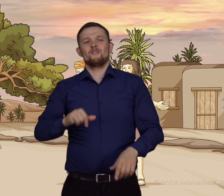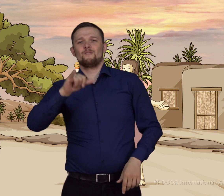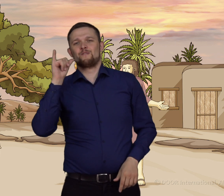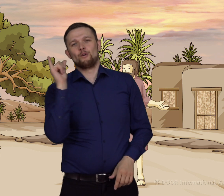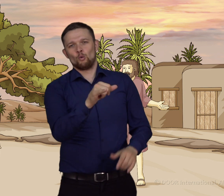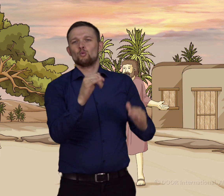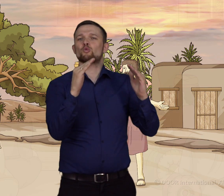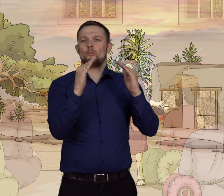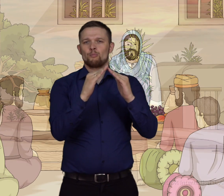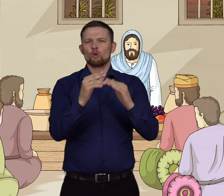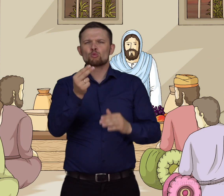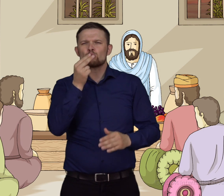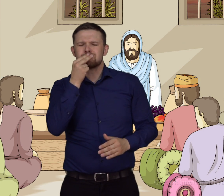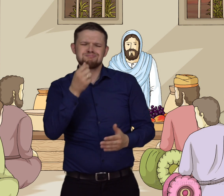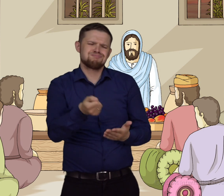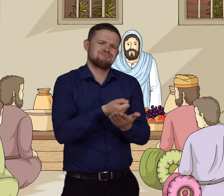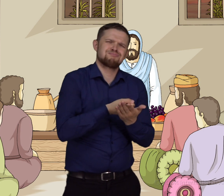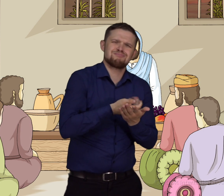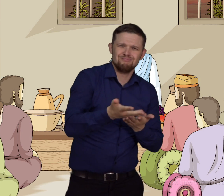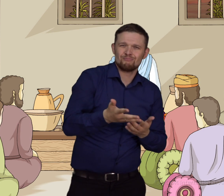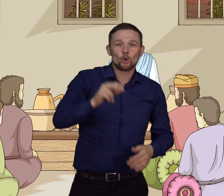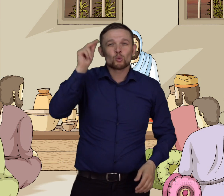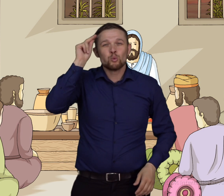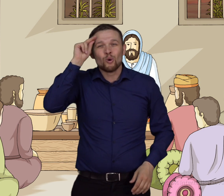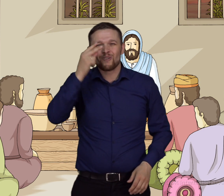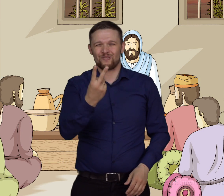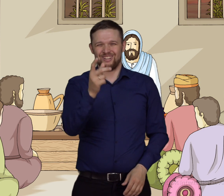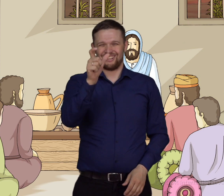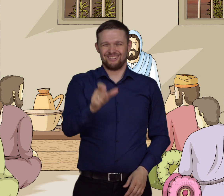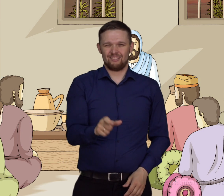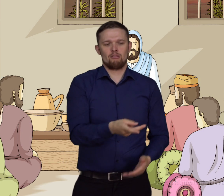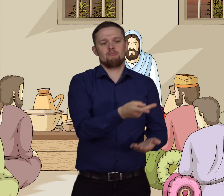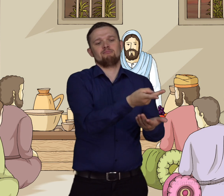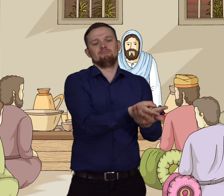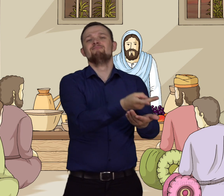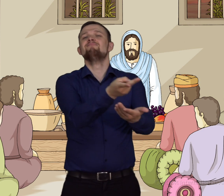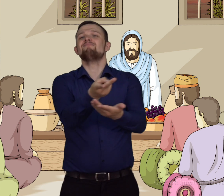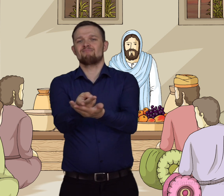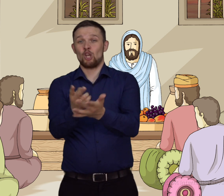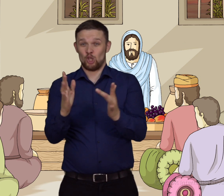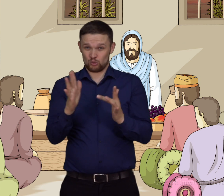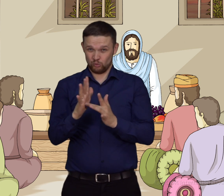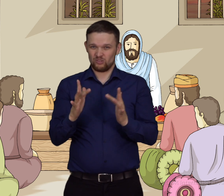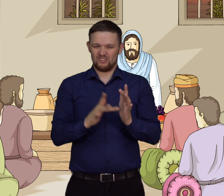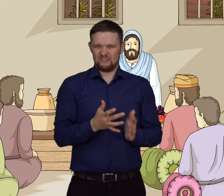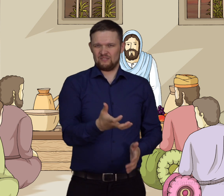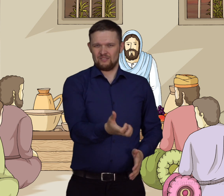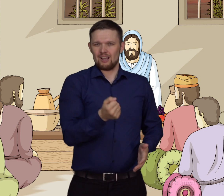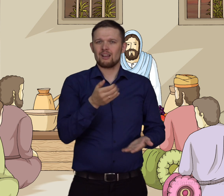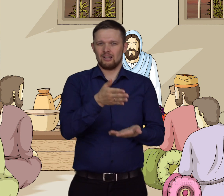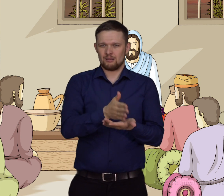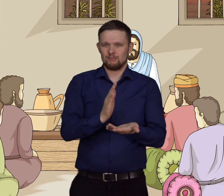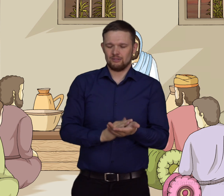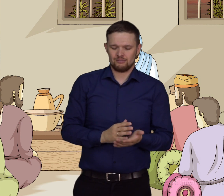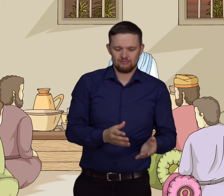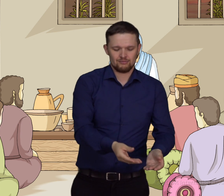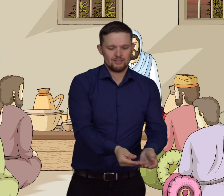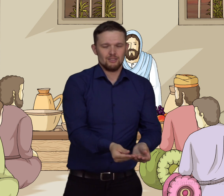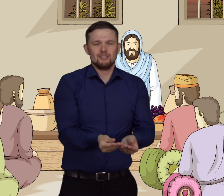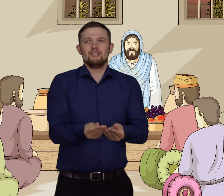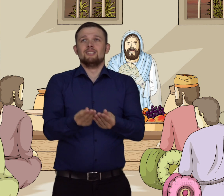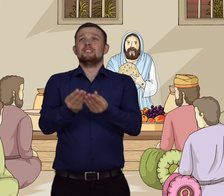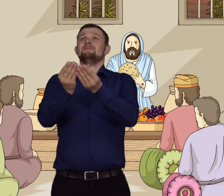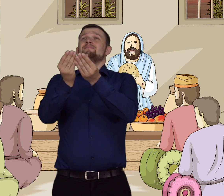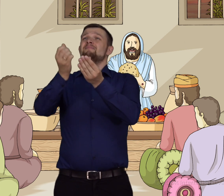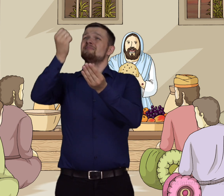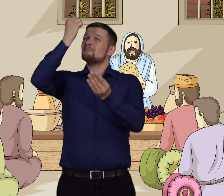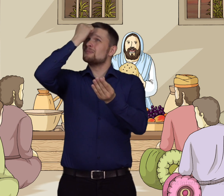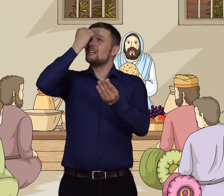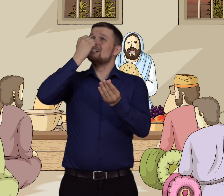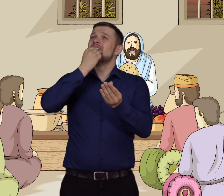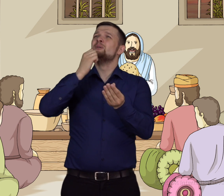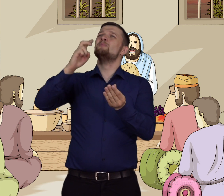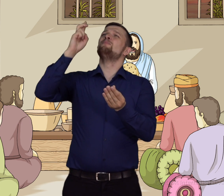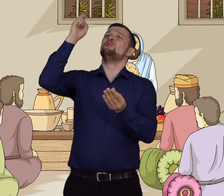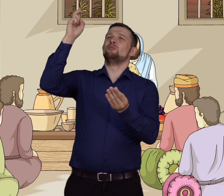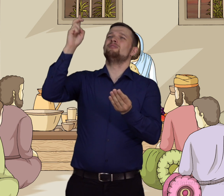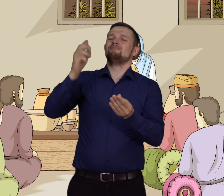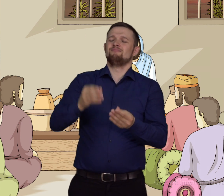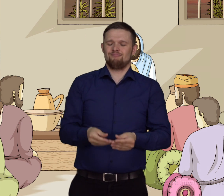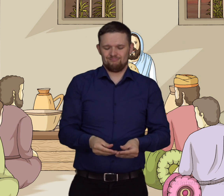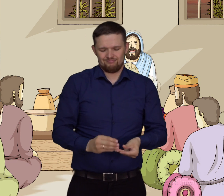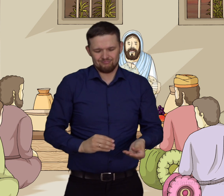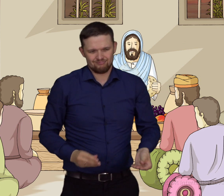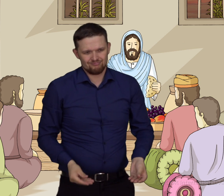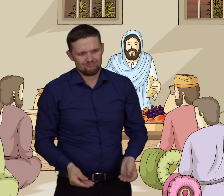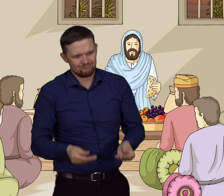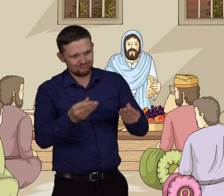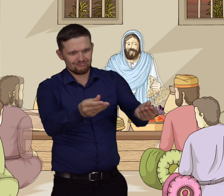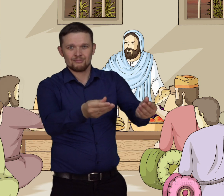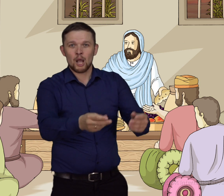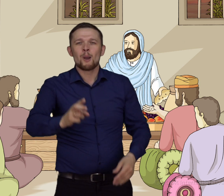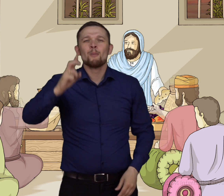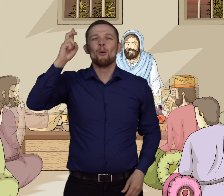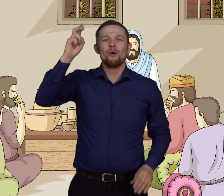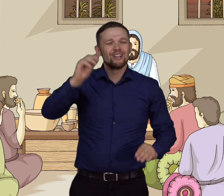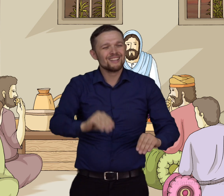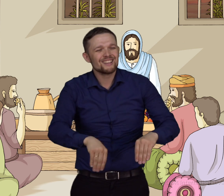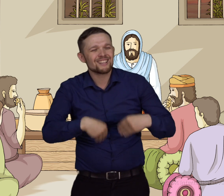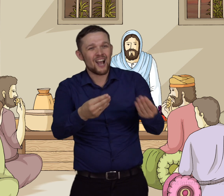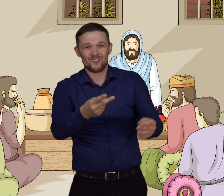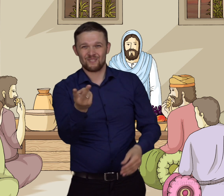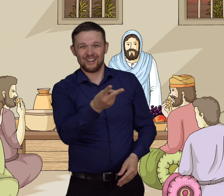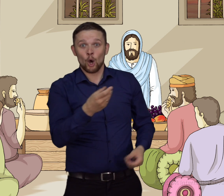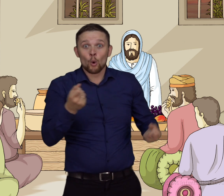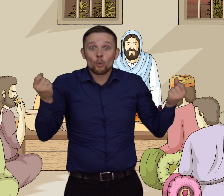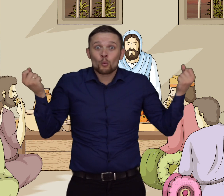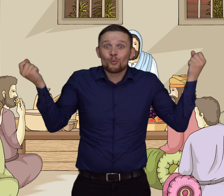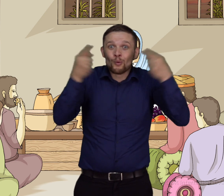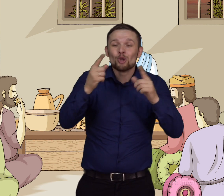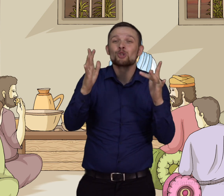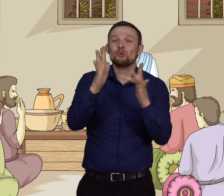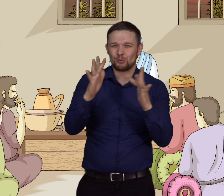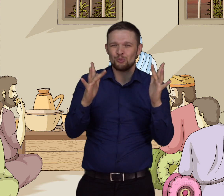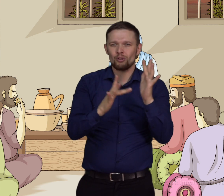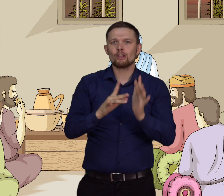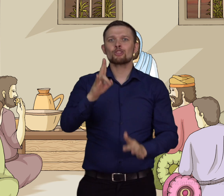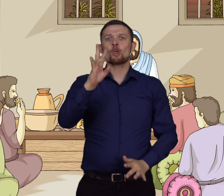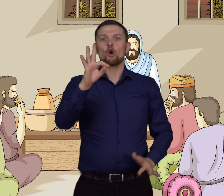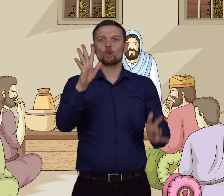While He was reclining at the table with them, He took bread, spoke a blessing and broke it, and gave it to them.